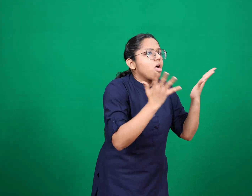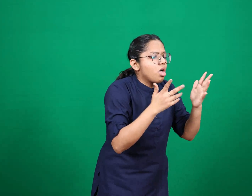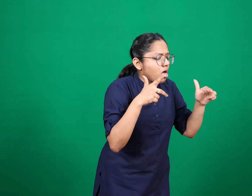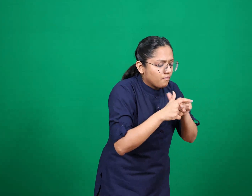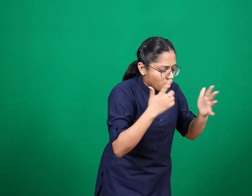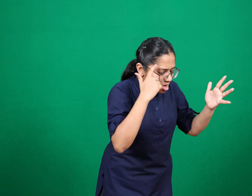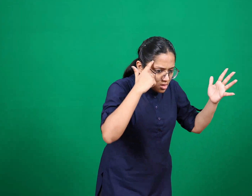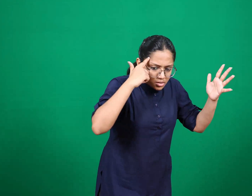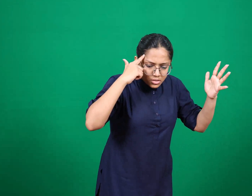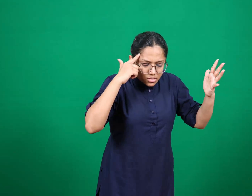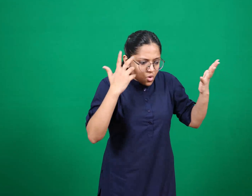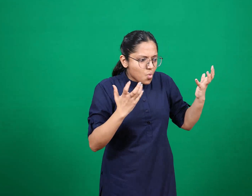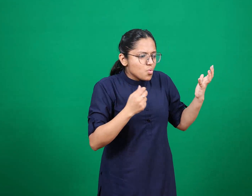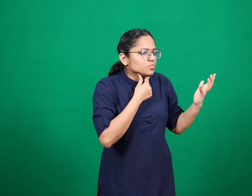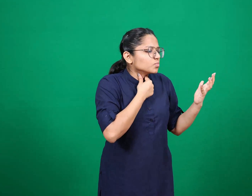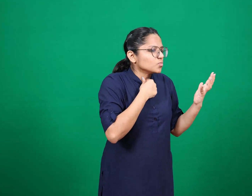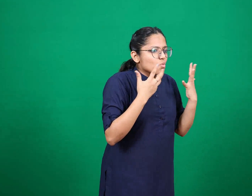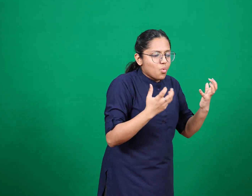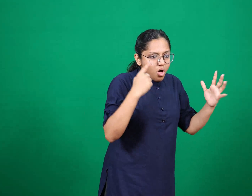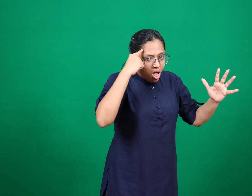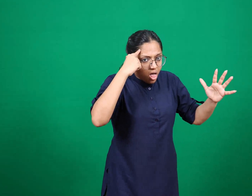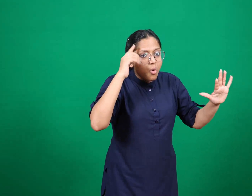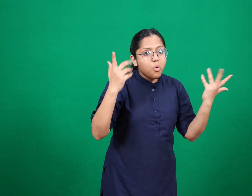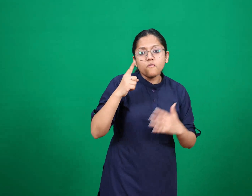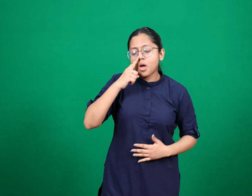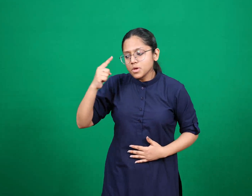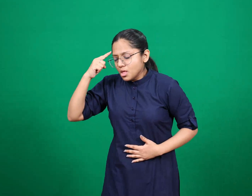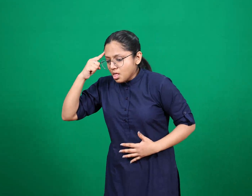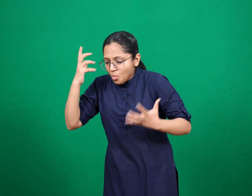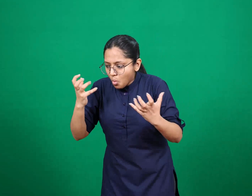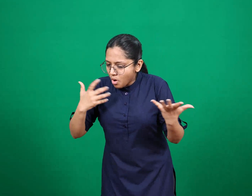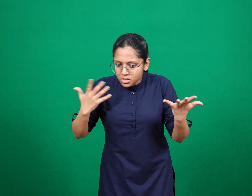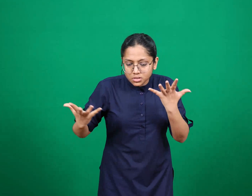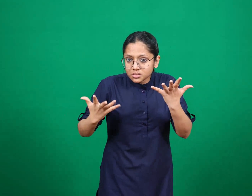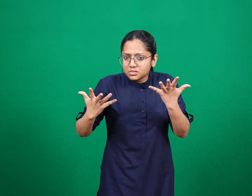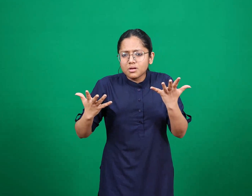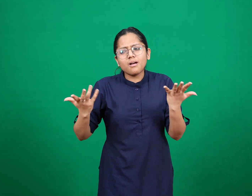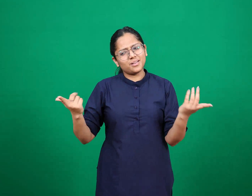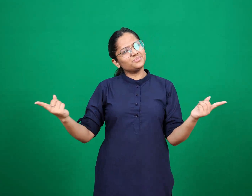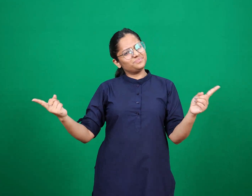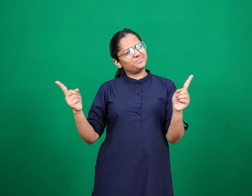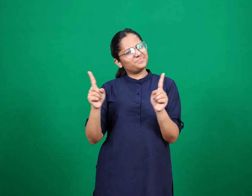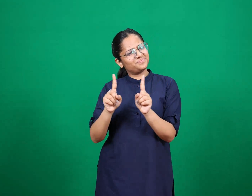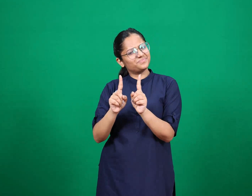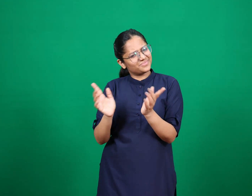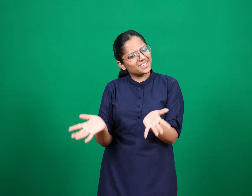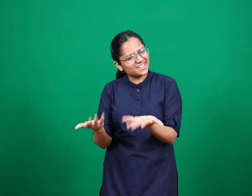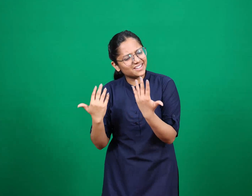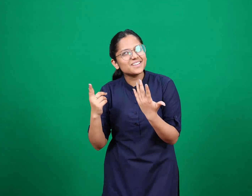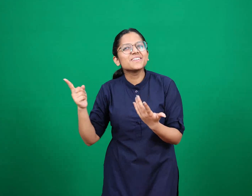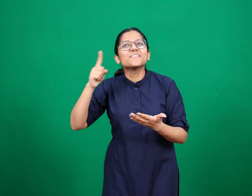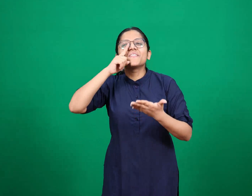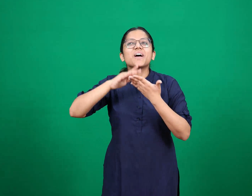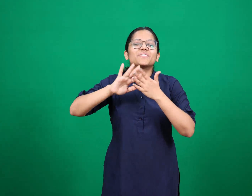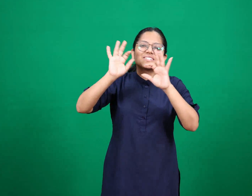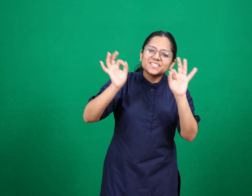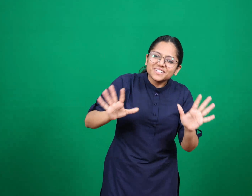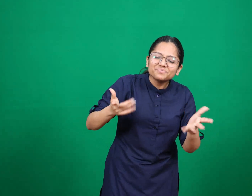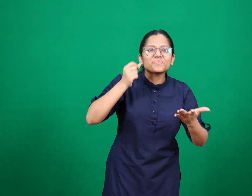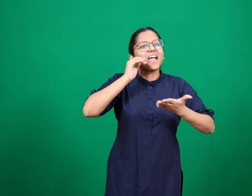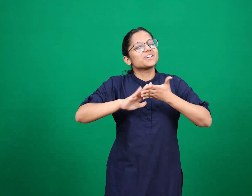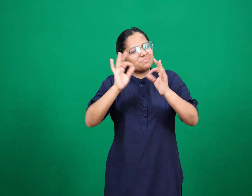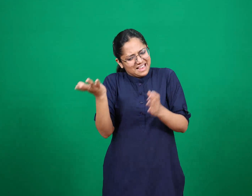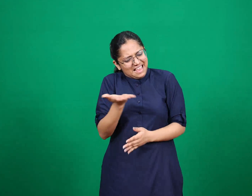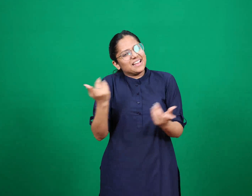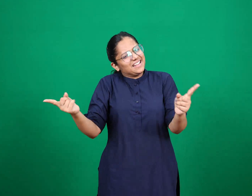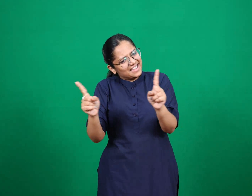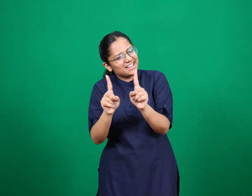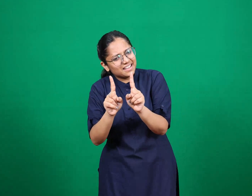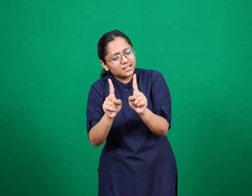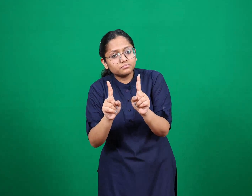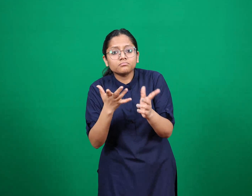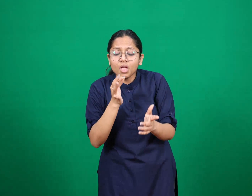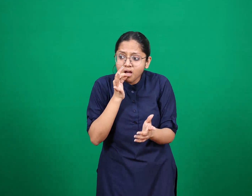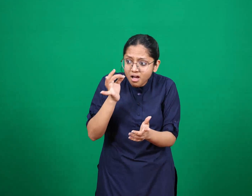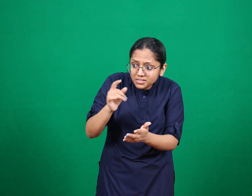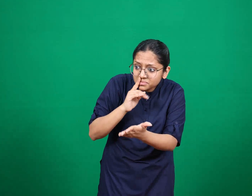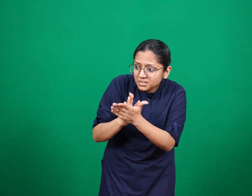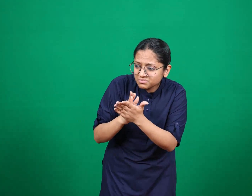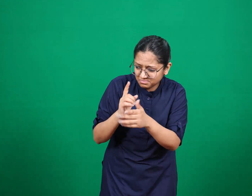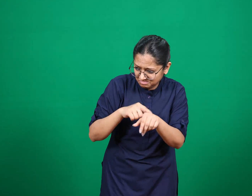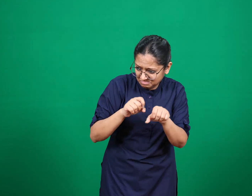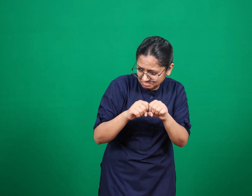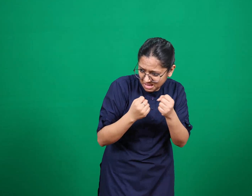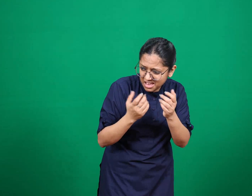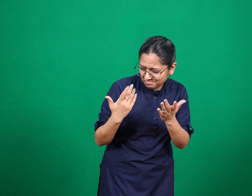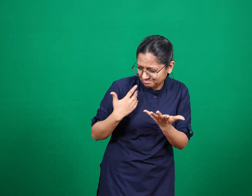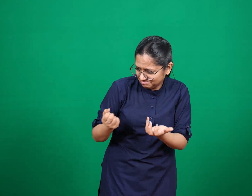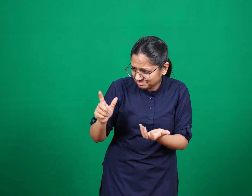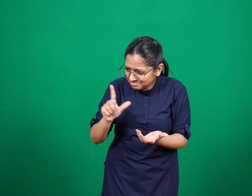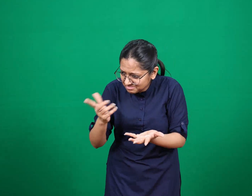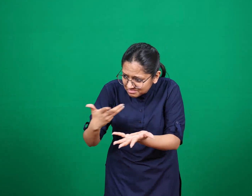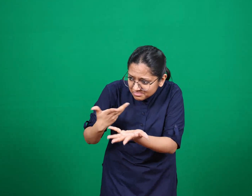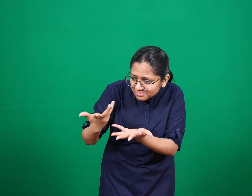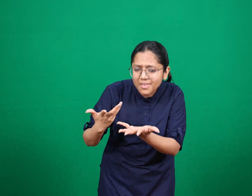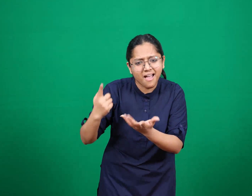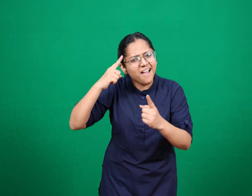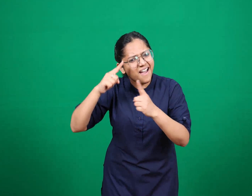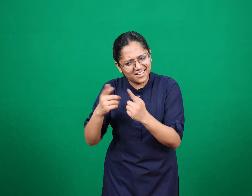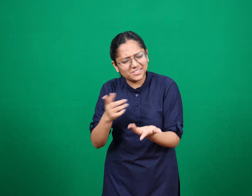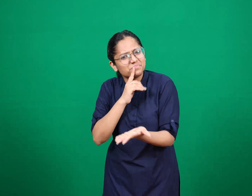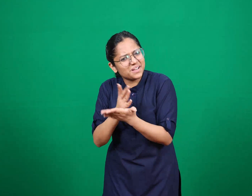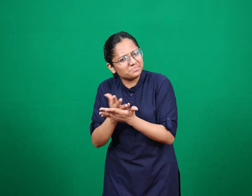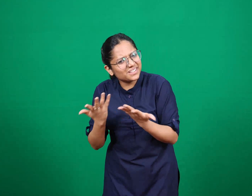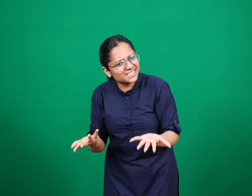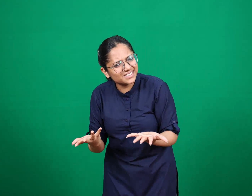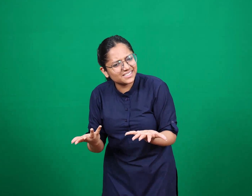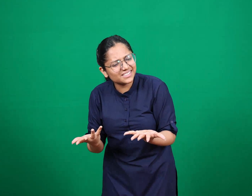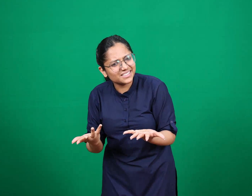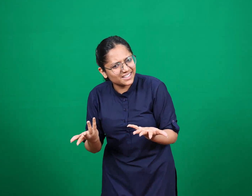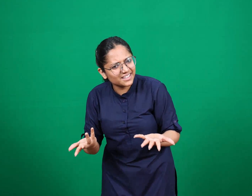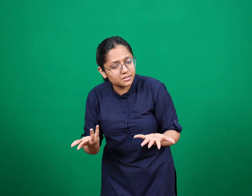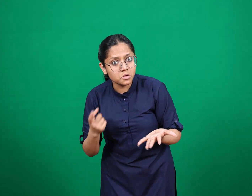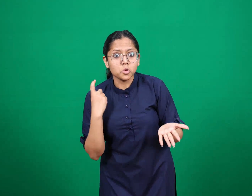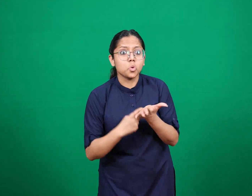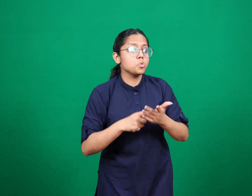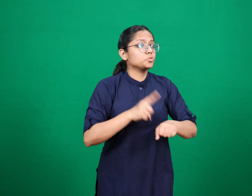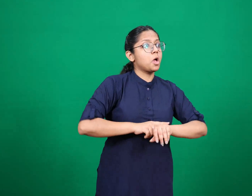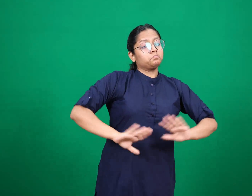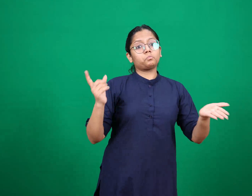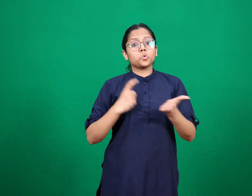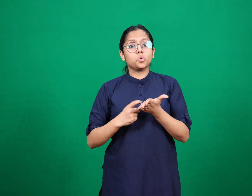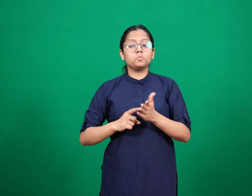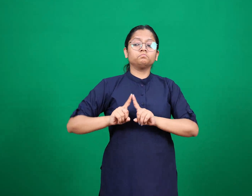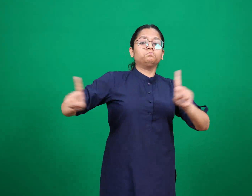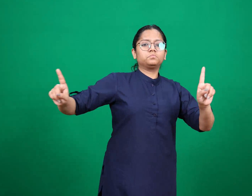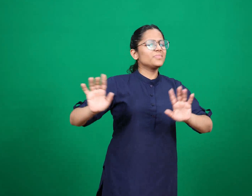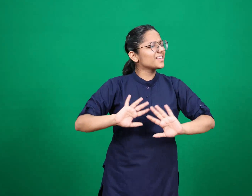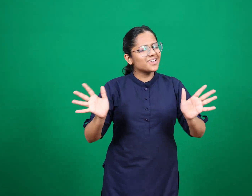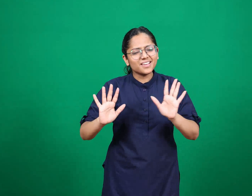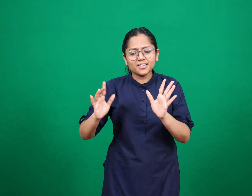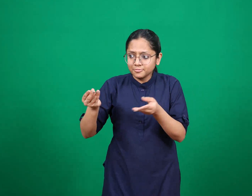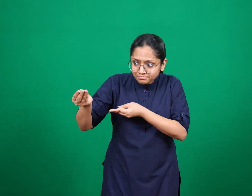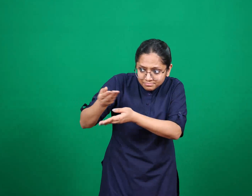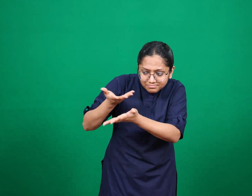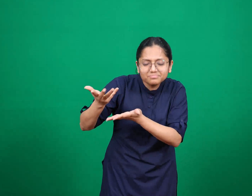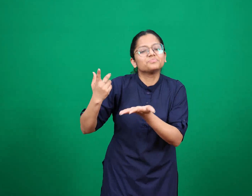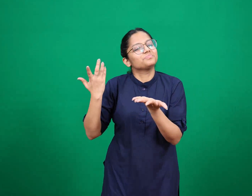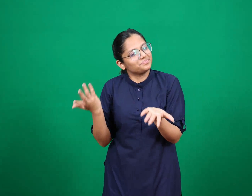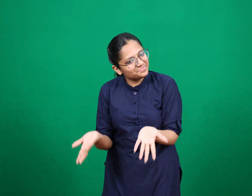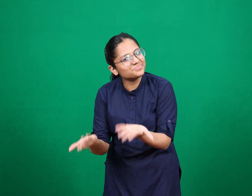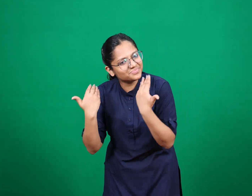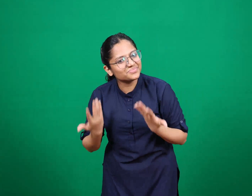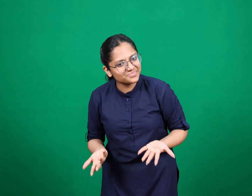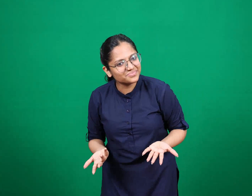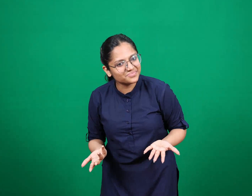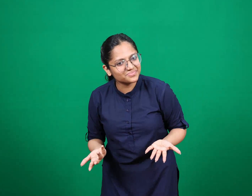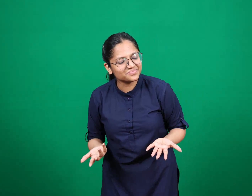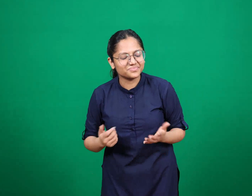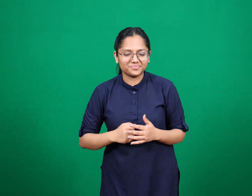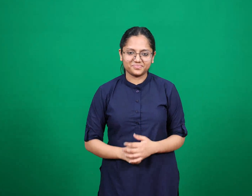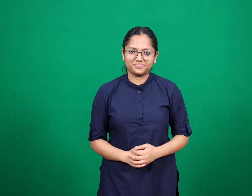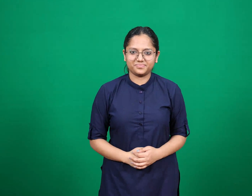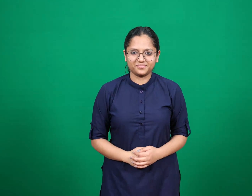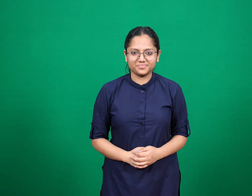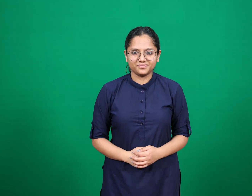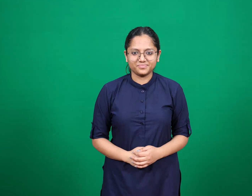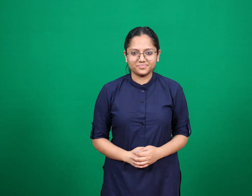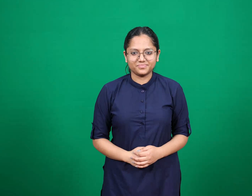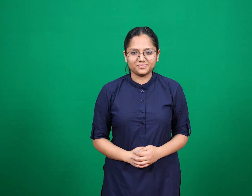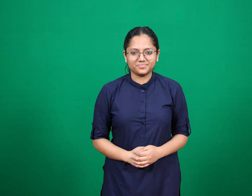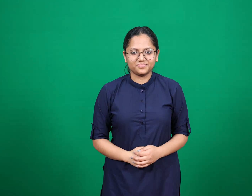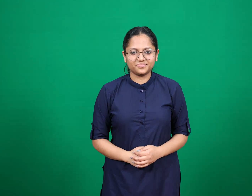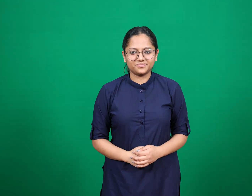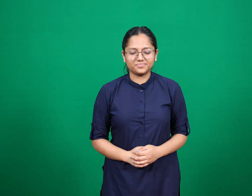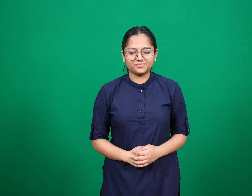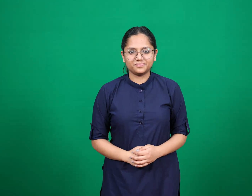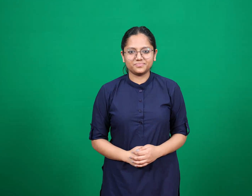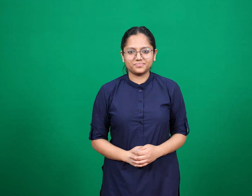Then come together again, so that Satan will not tempt you through your lack of self-control. I say this as a concession, not as a command.